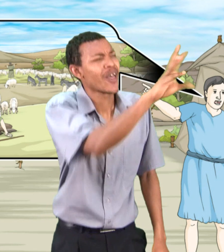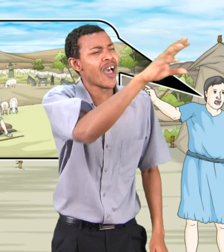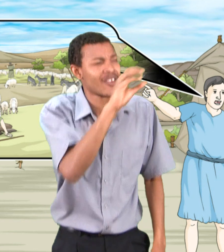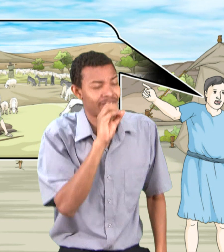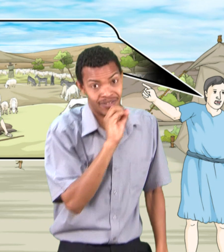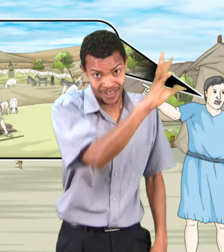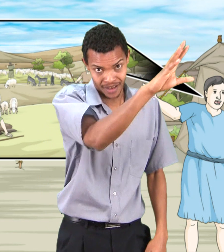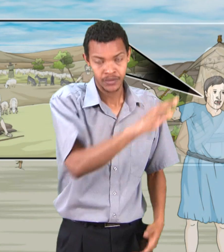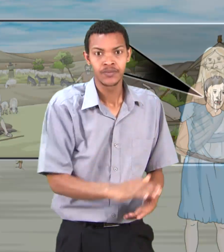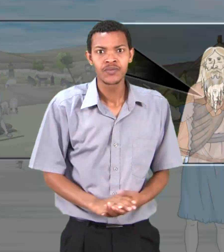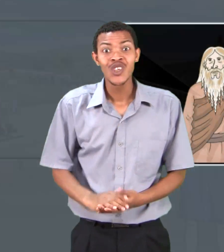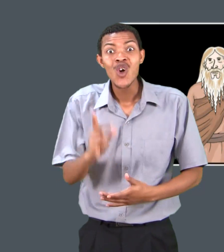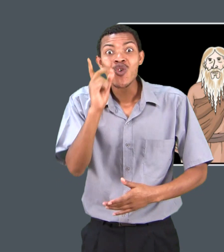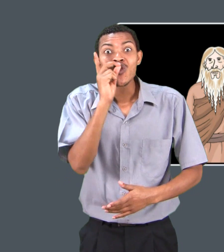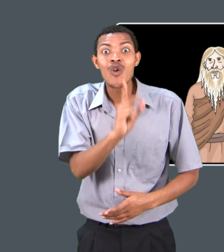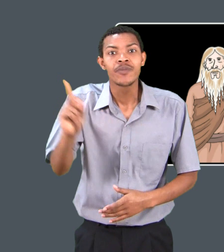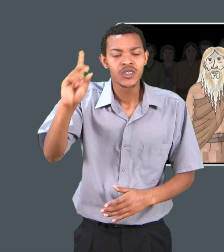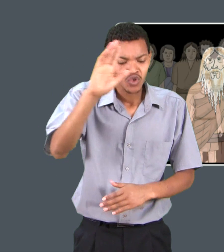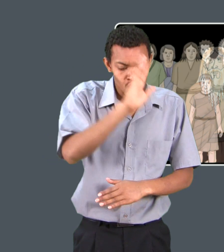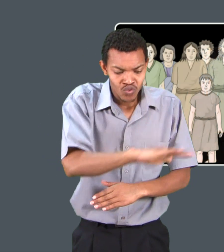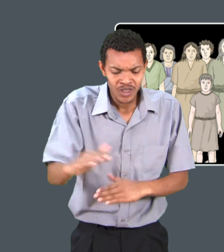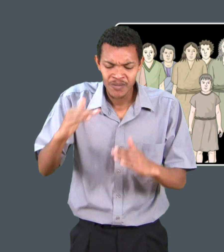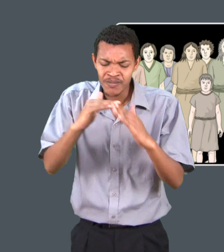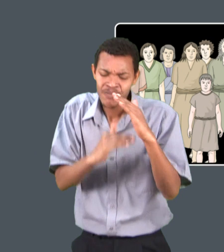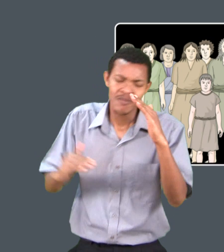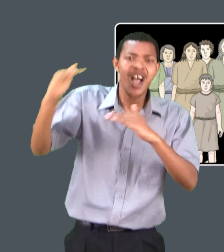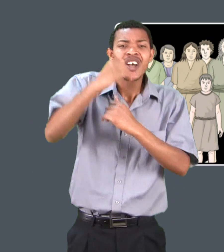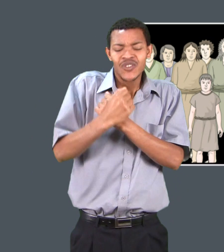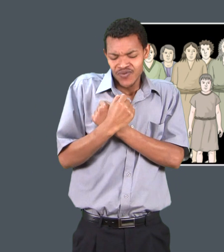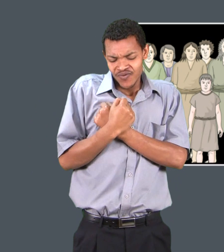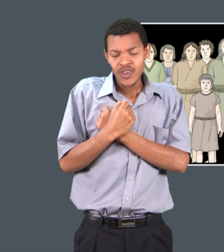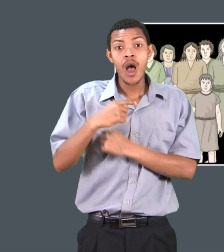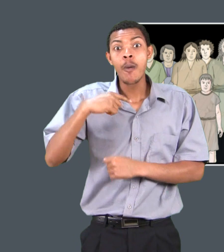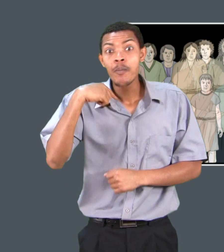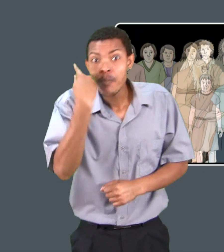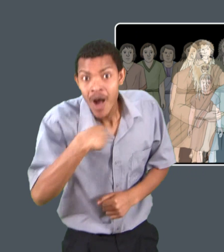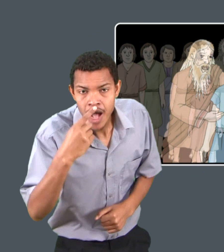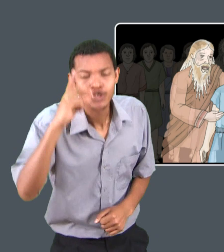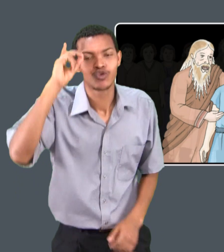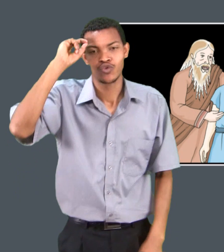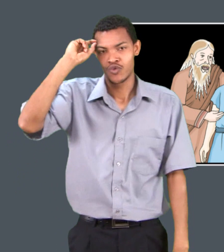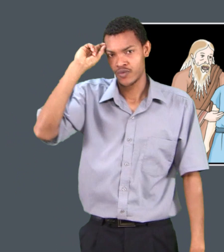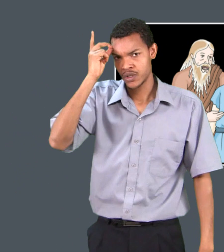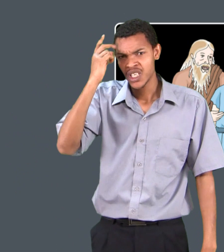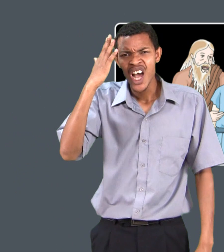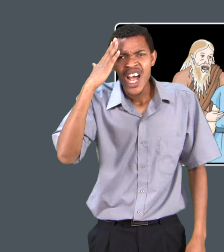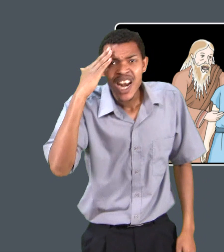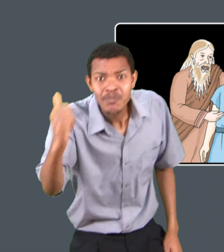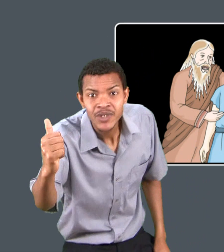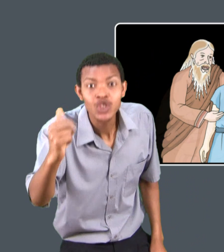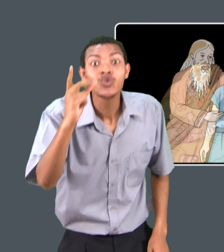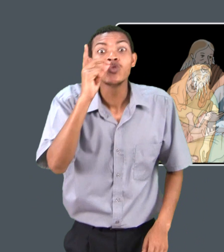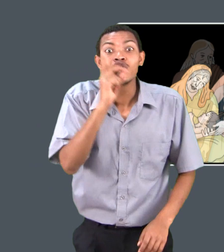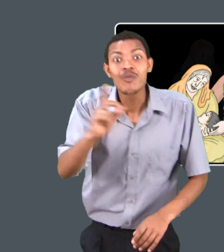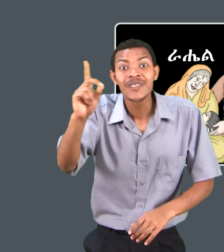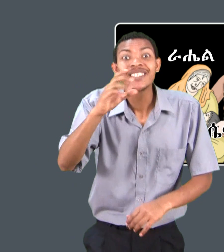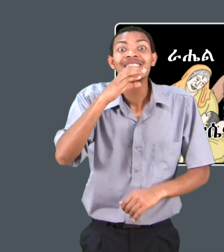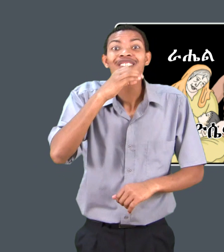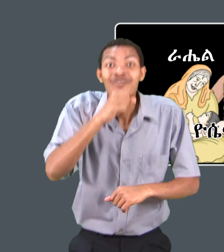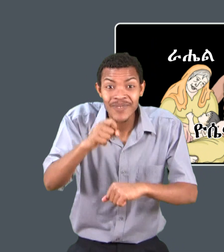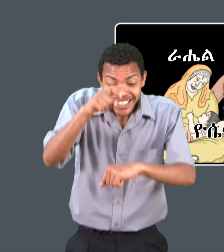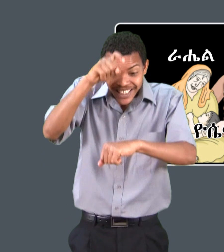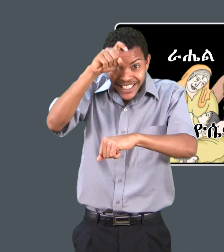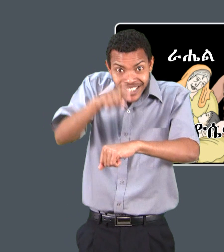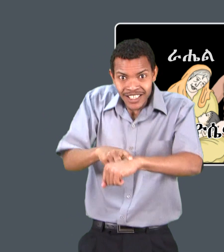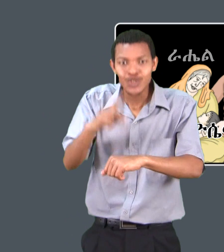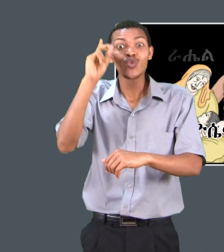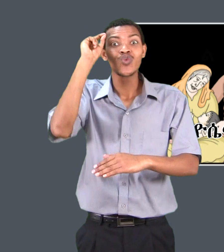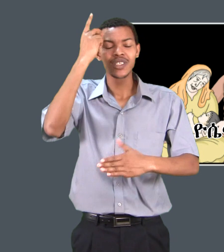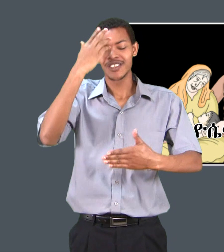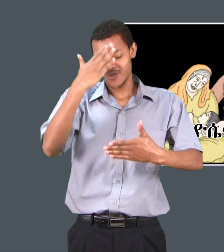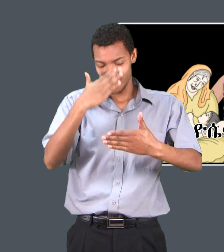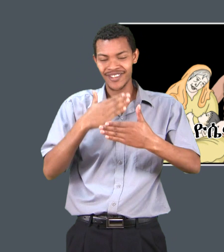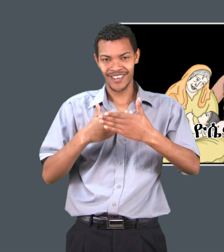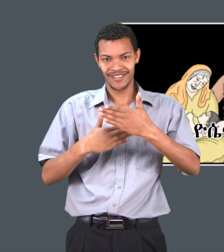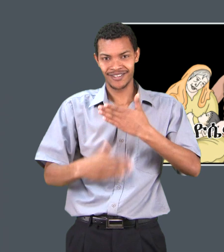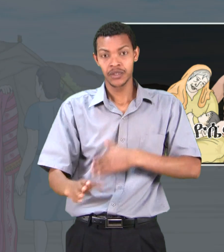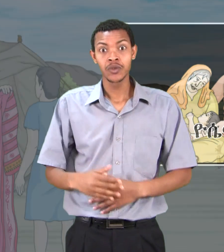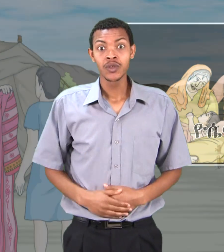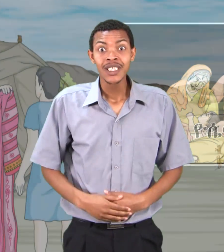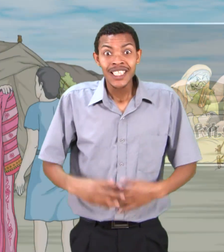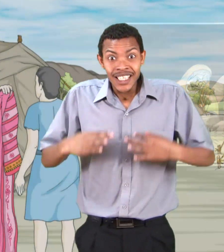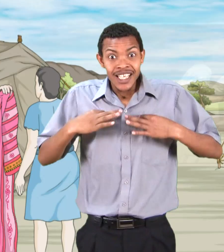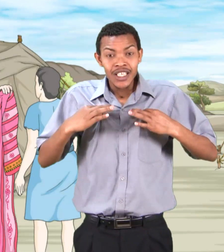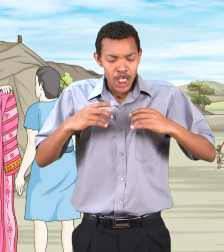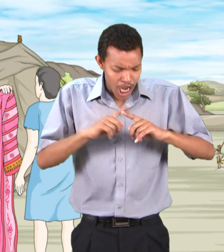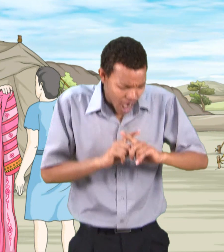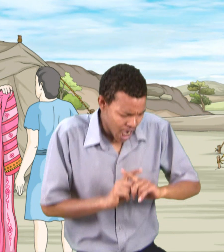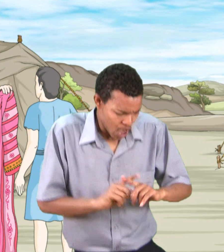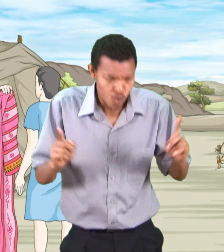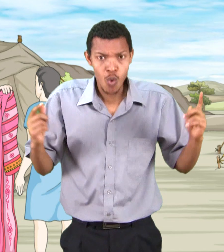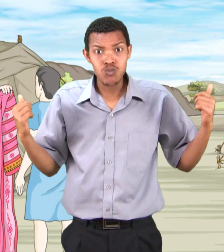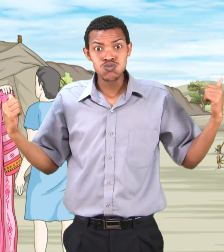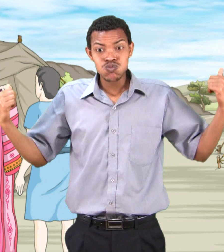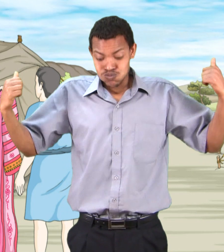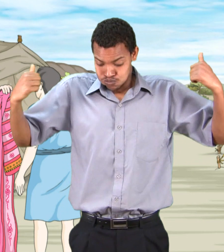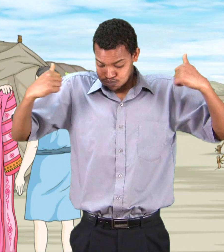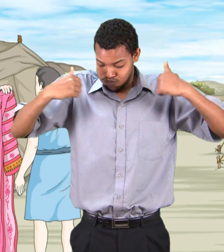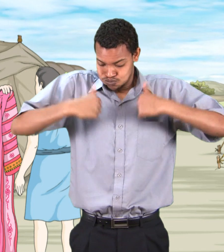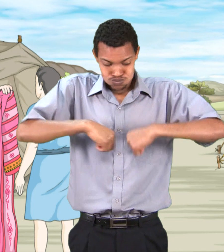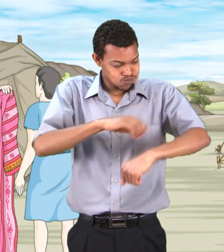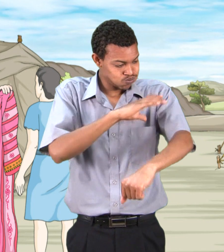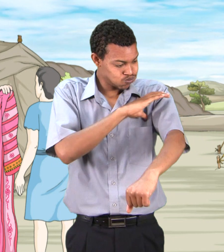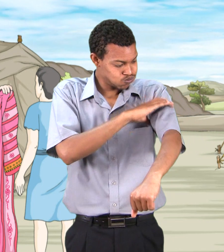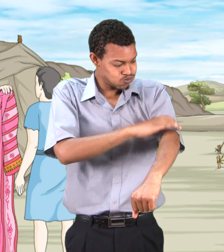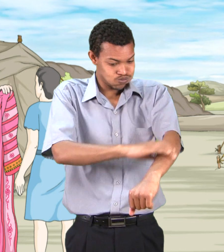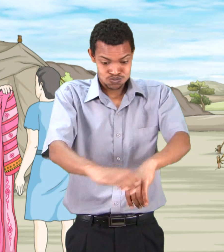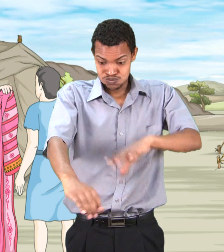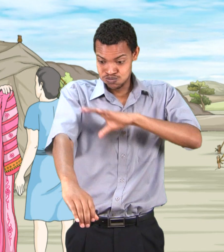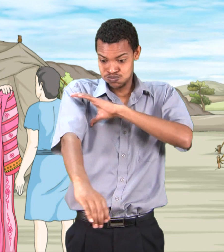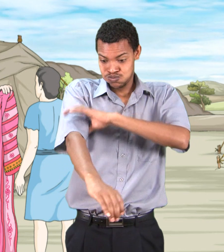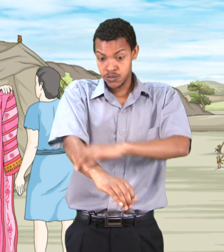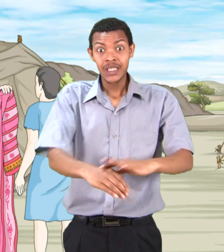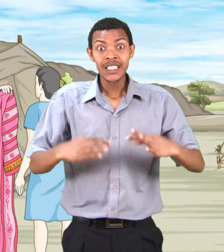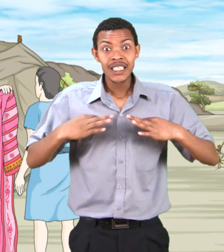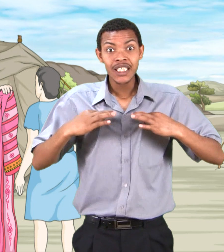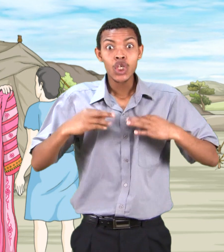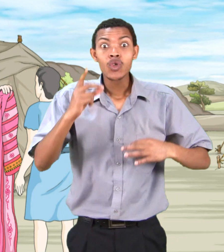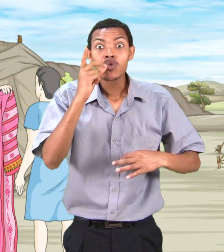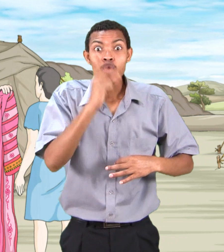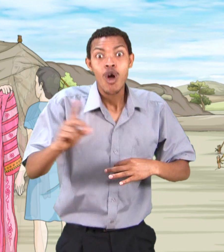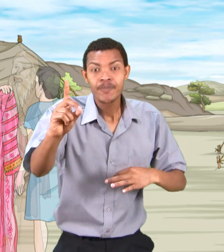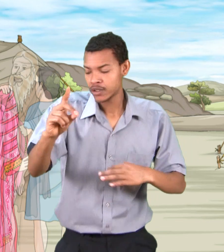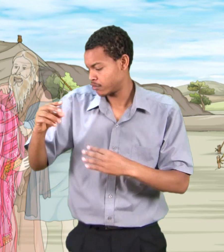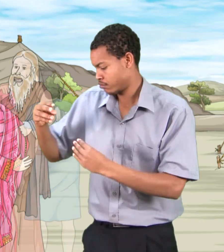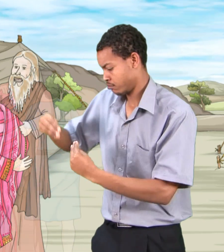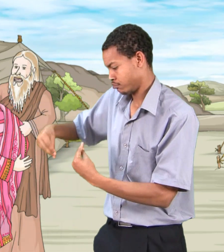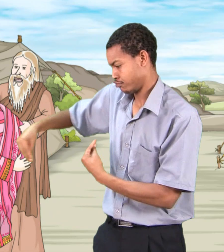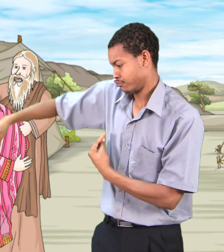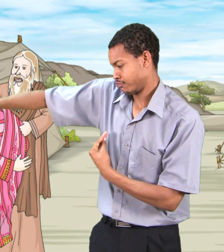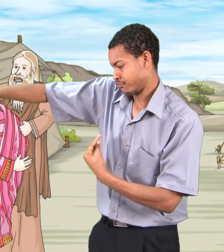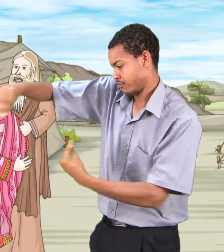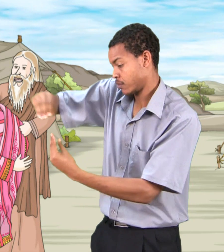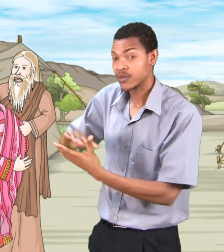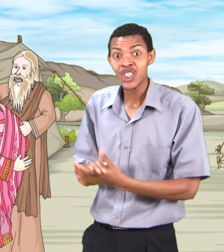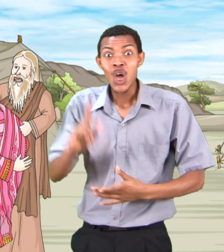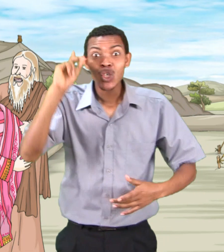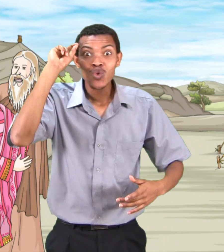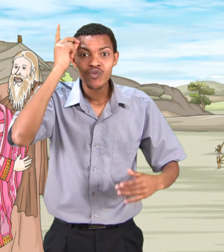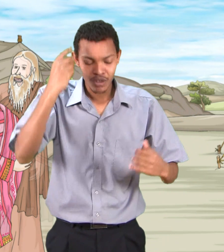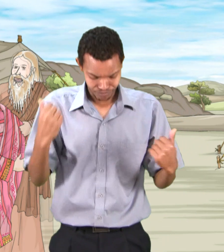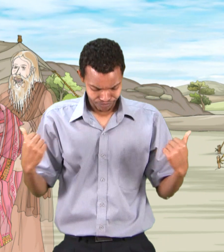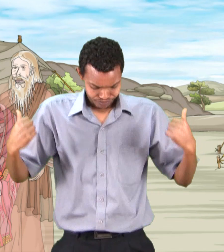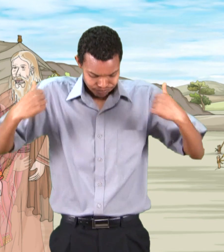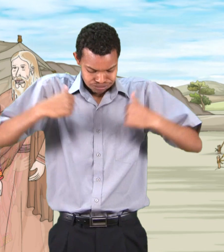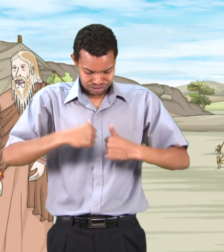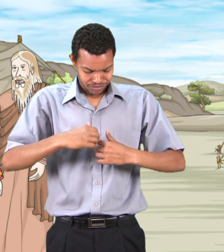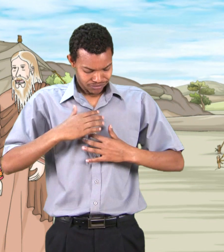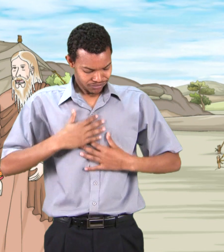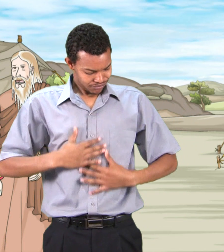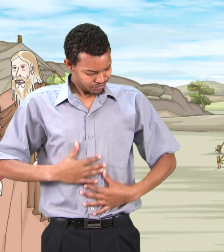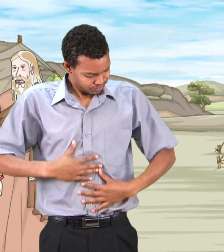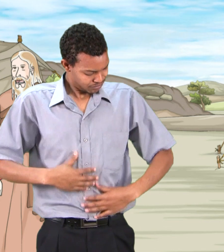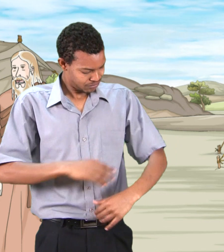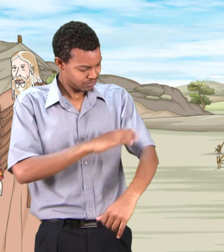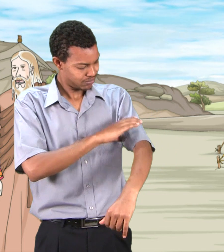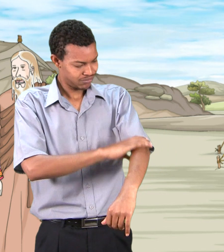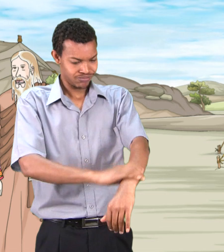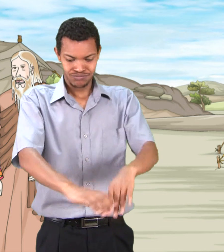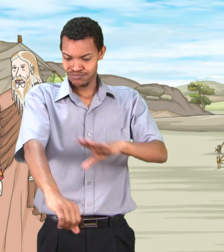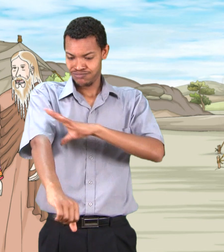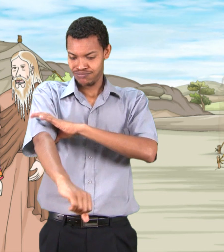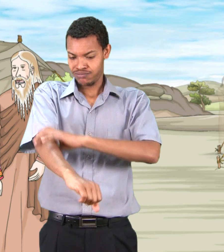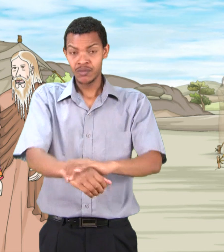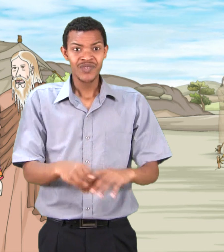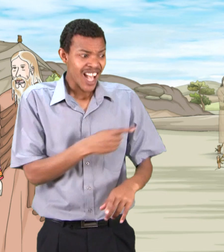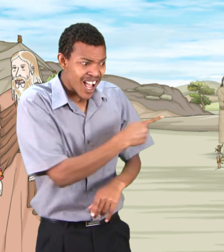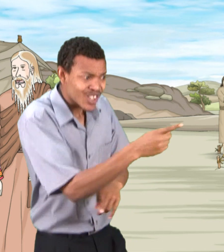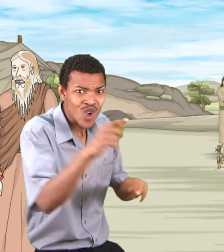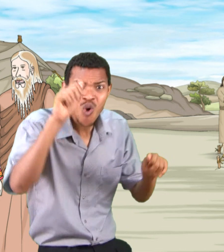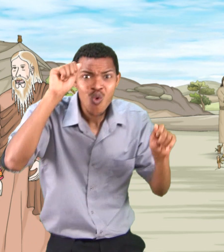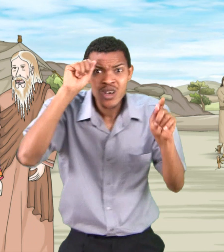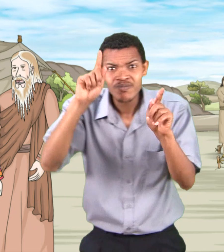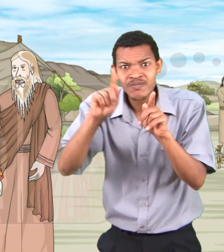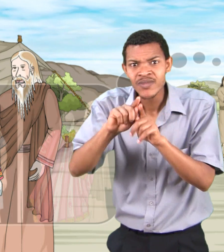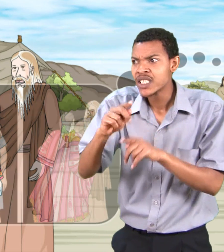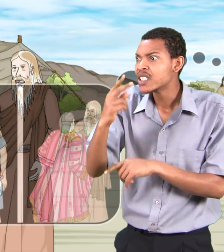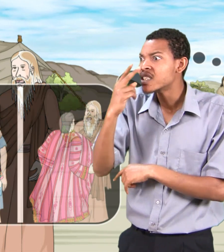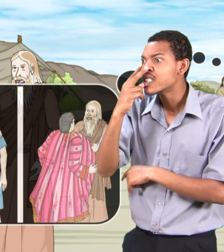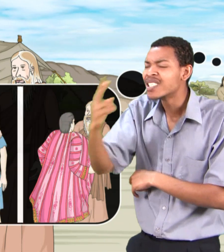Now Israel loved Joseph more than his other sons, because Joseph had been born to him in his old age; so he made him a robe of many colors.